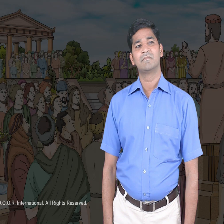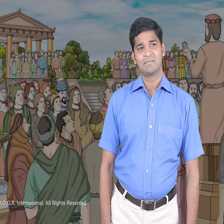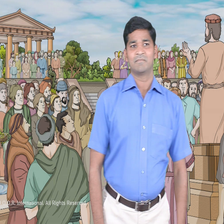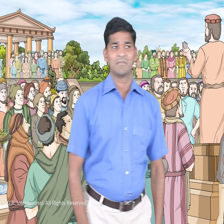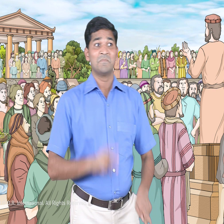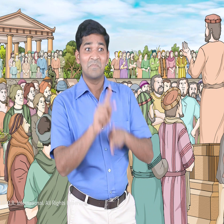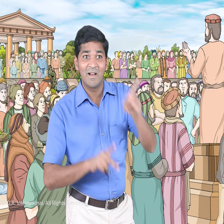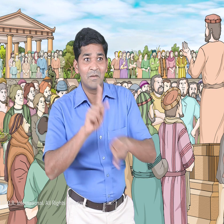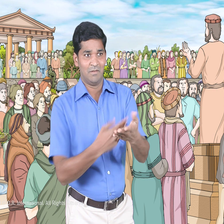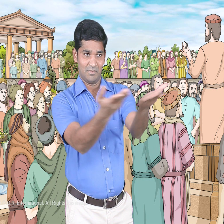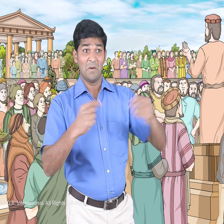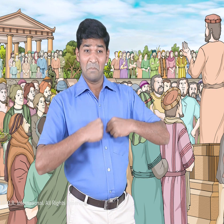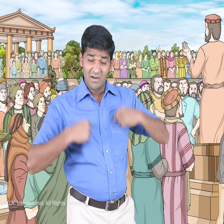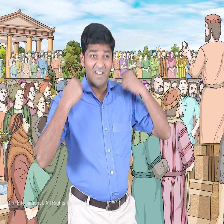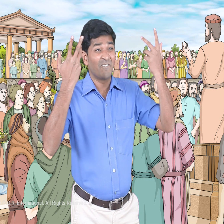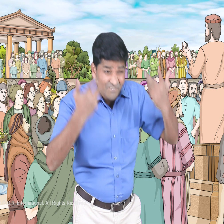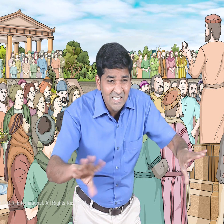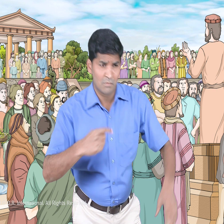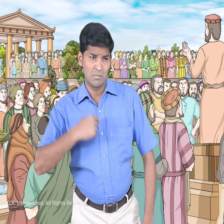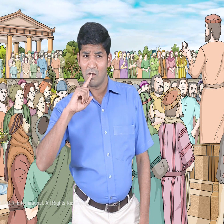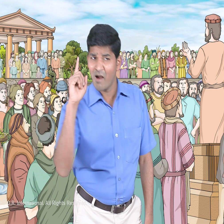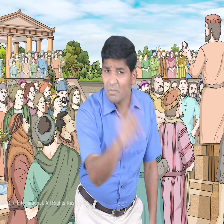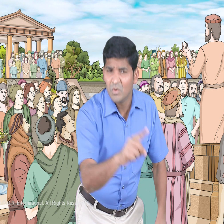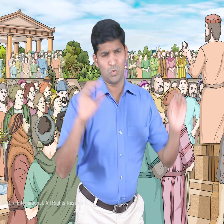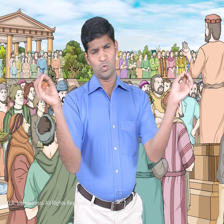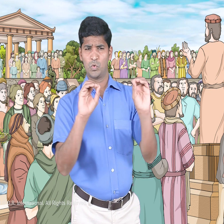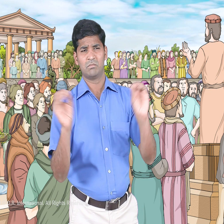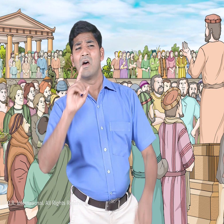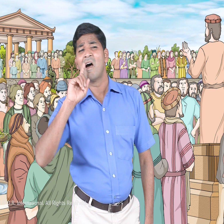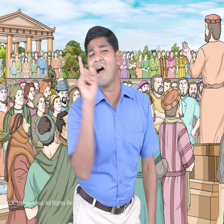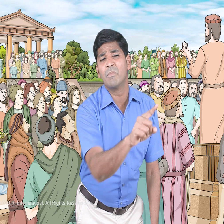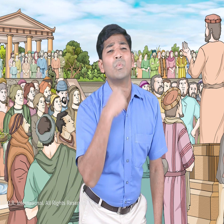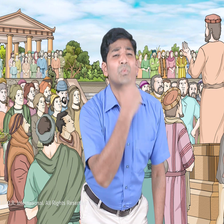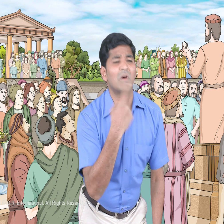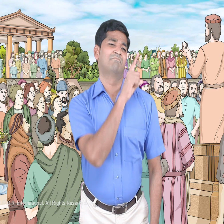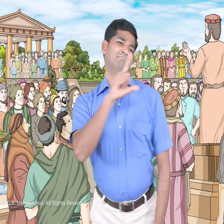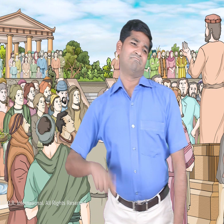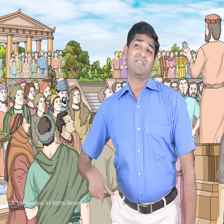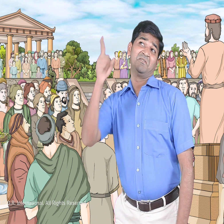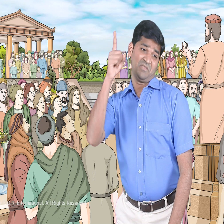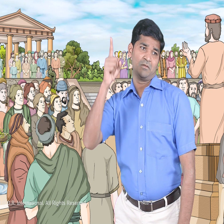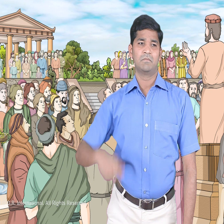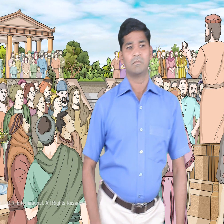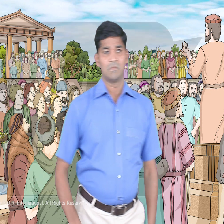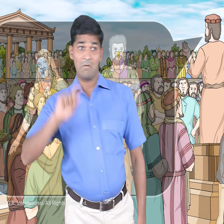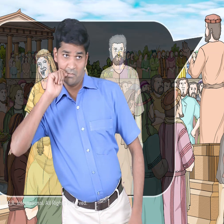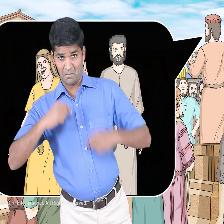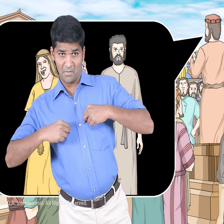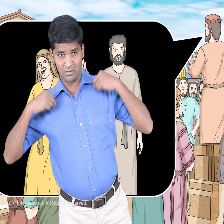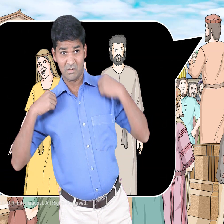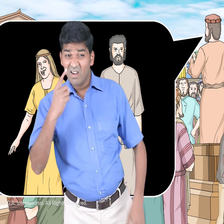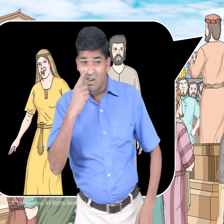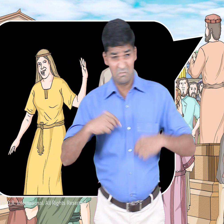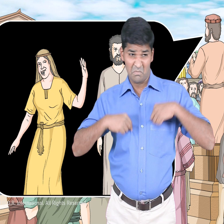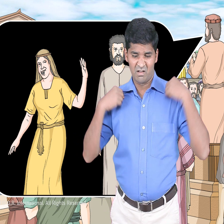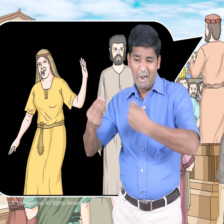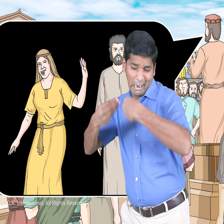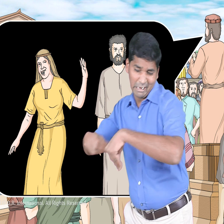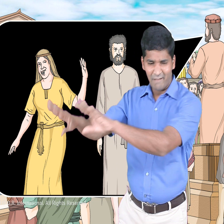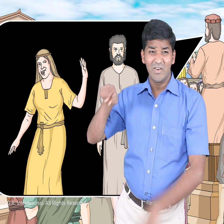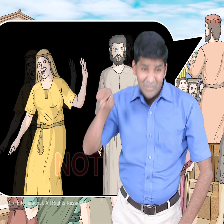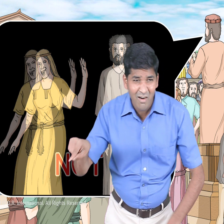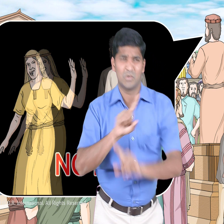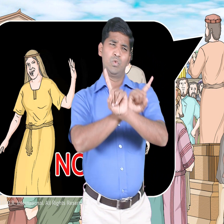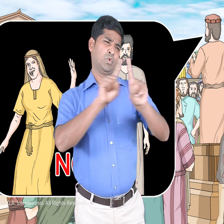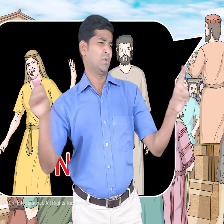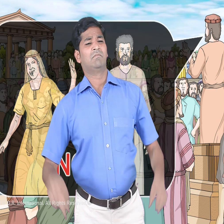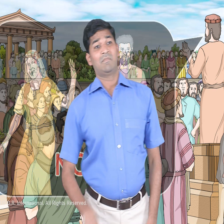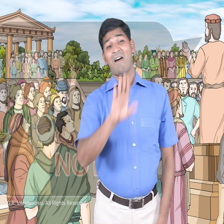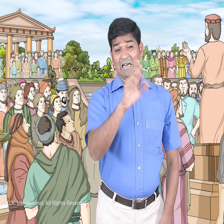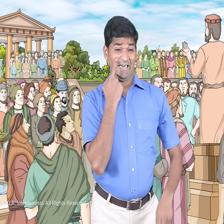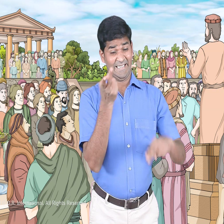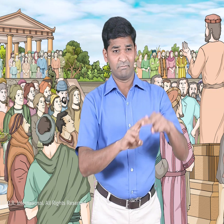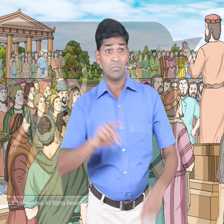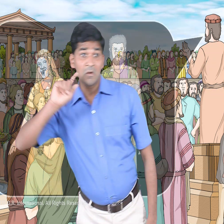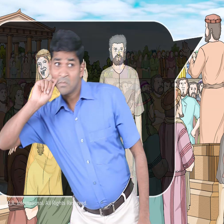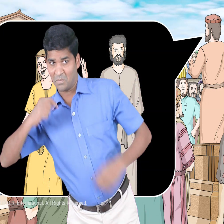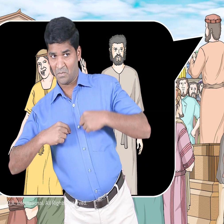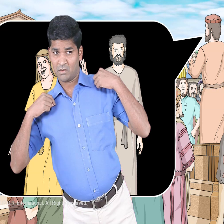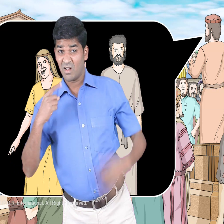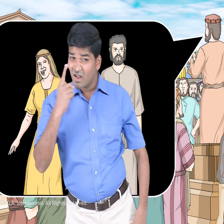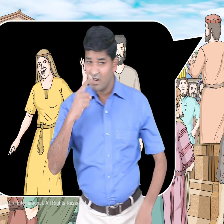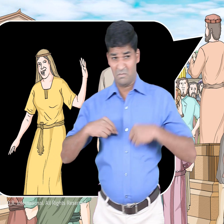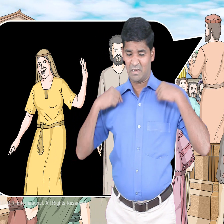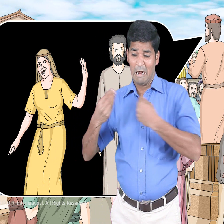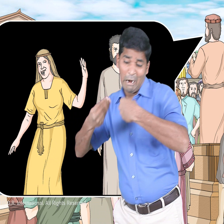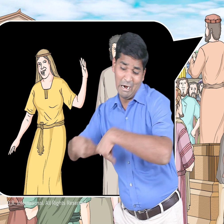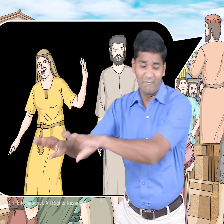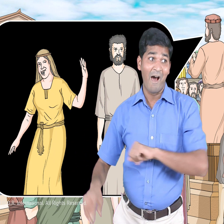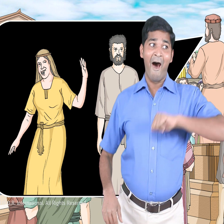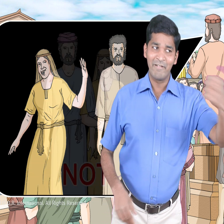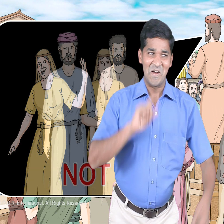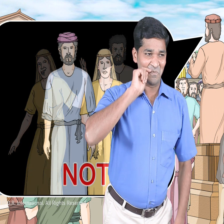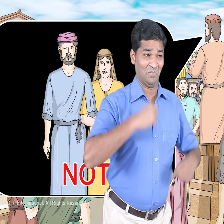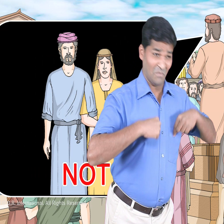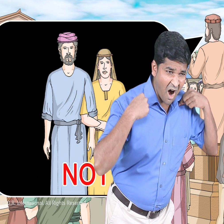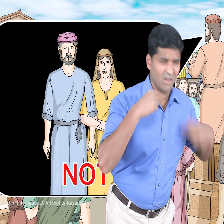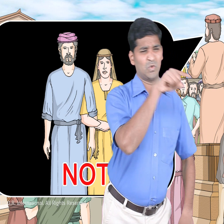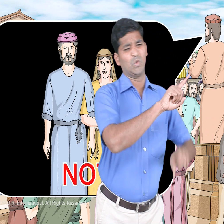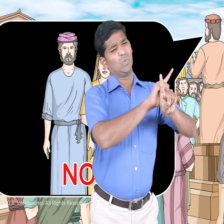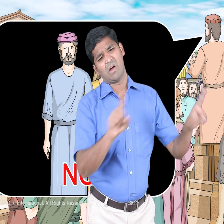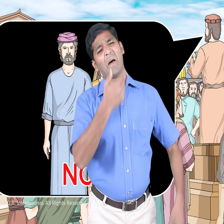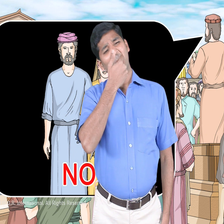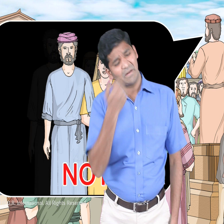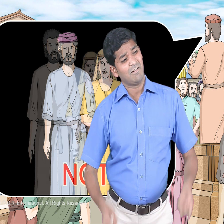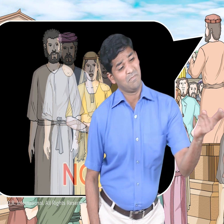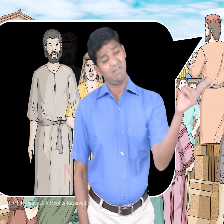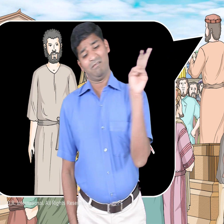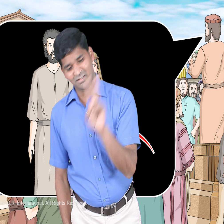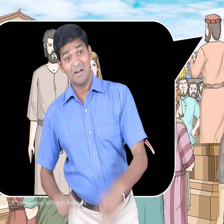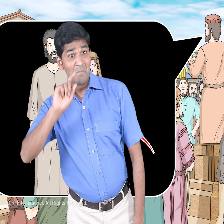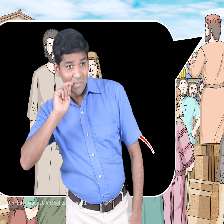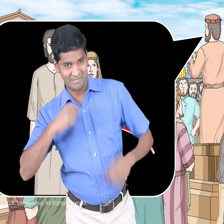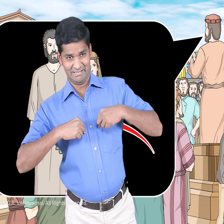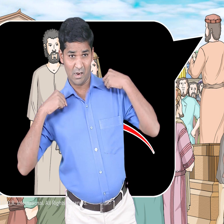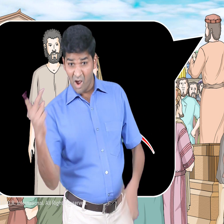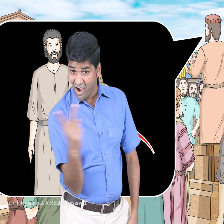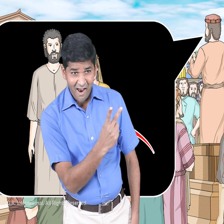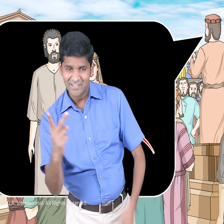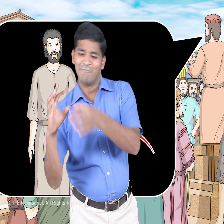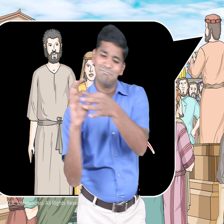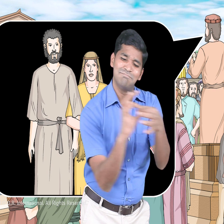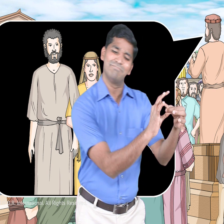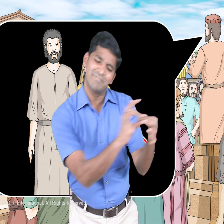To the married I give this command (not I, but the Lord): A wife must not separate from her husband.